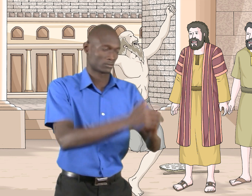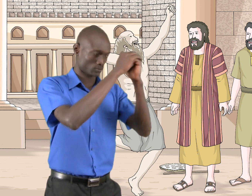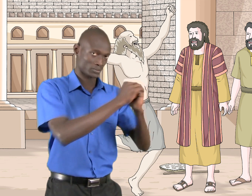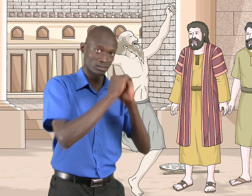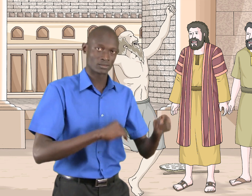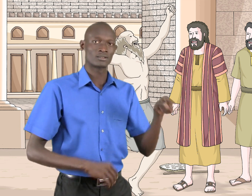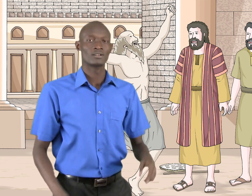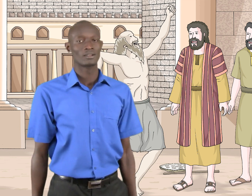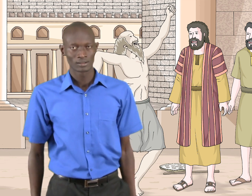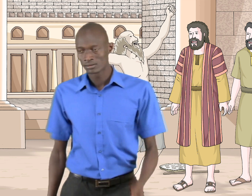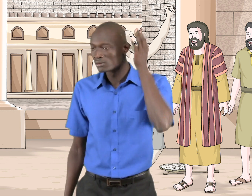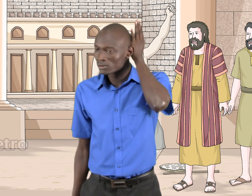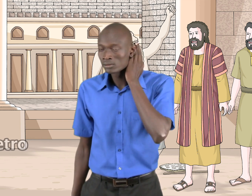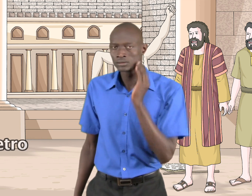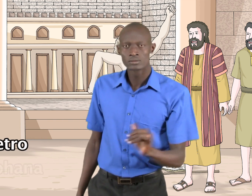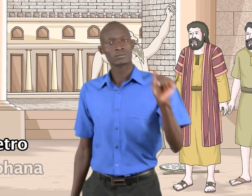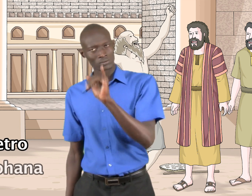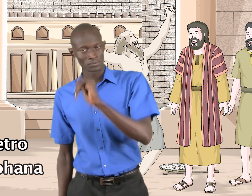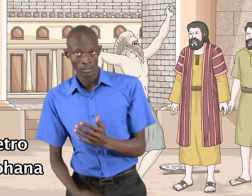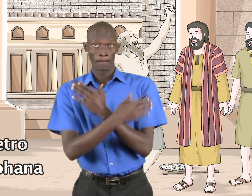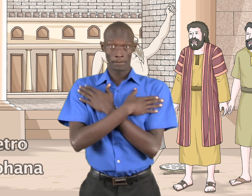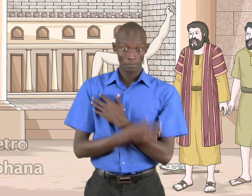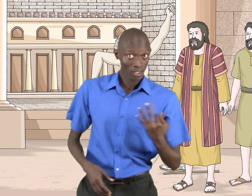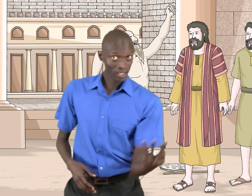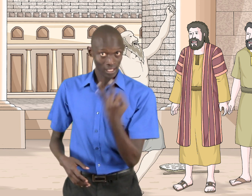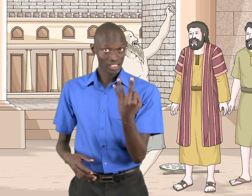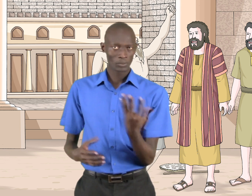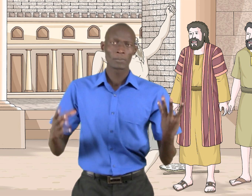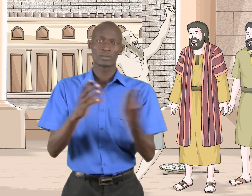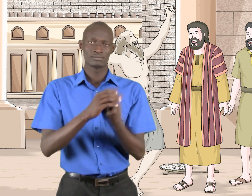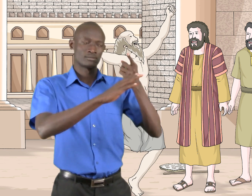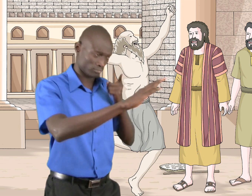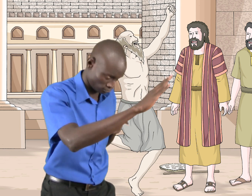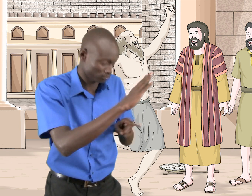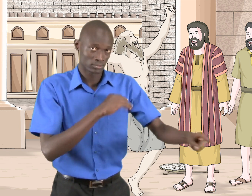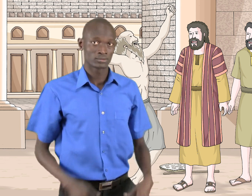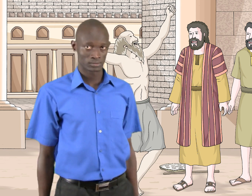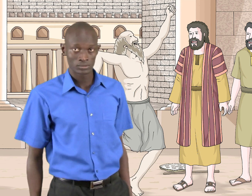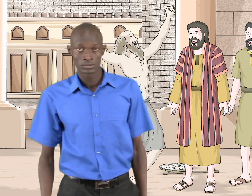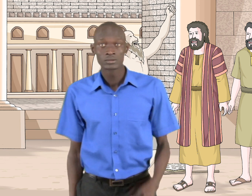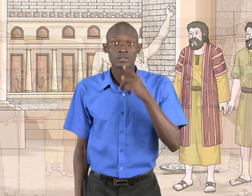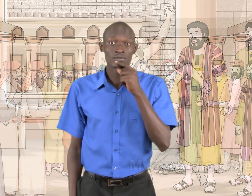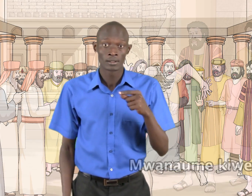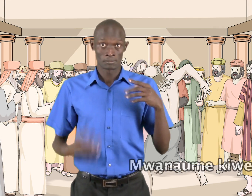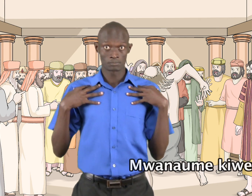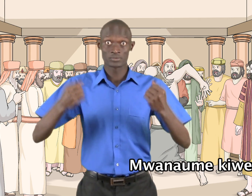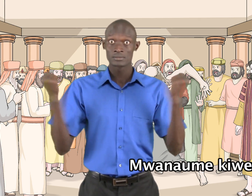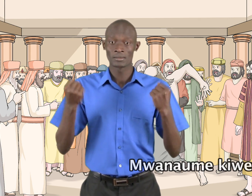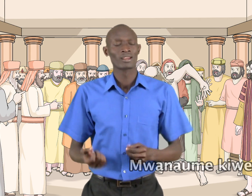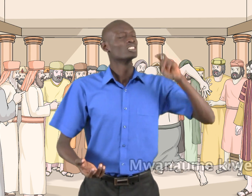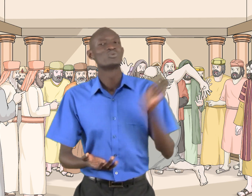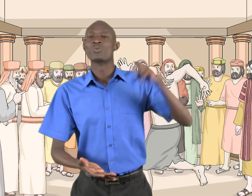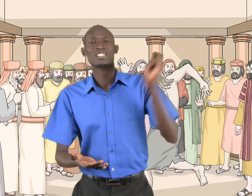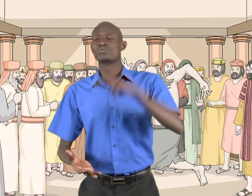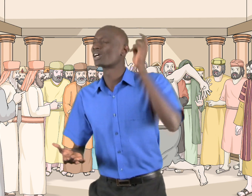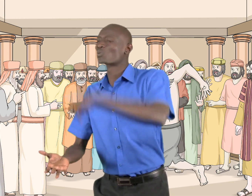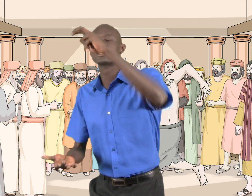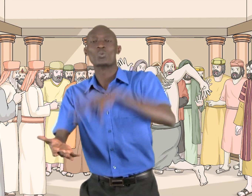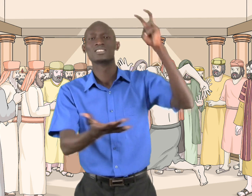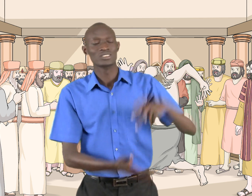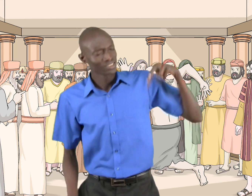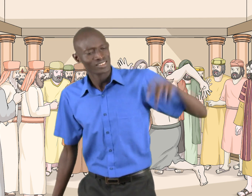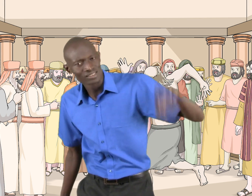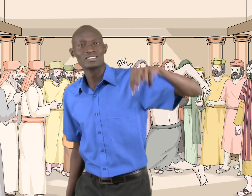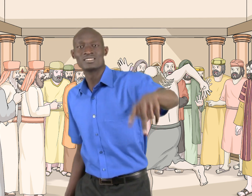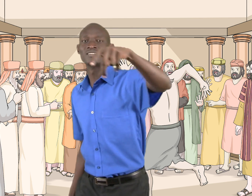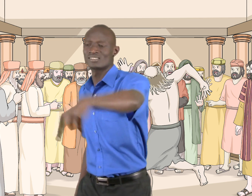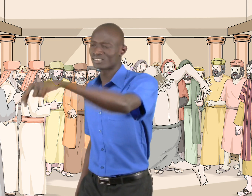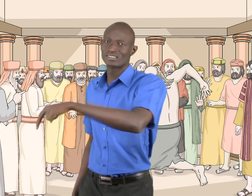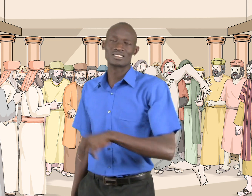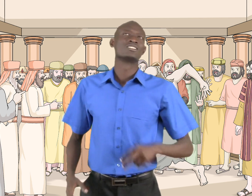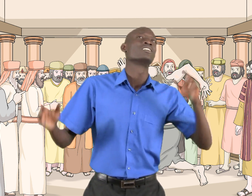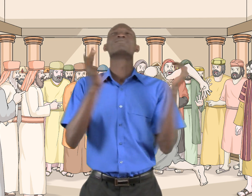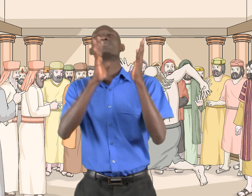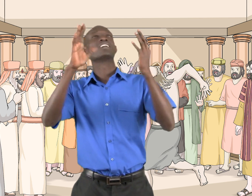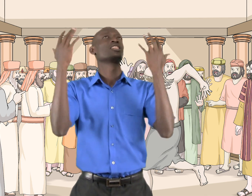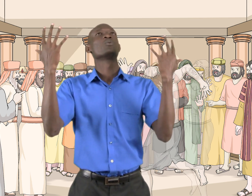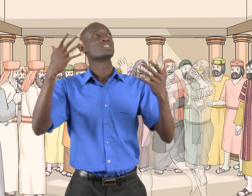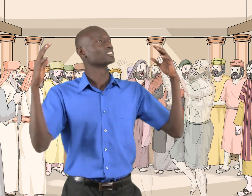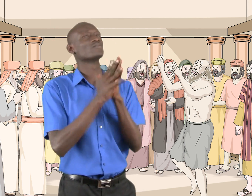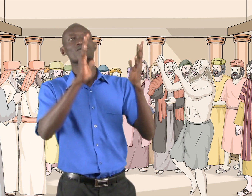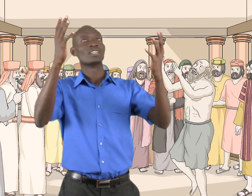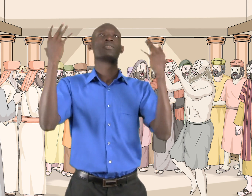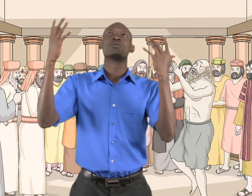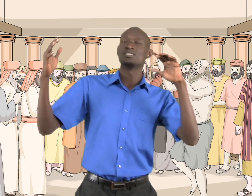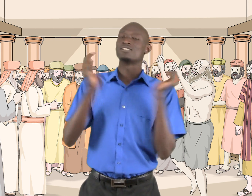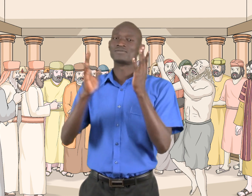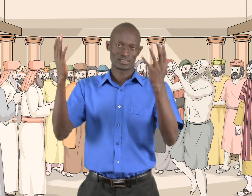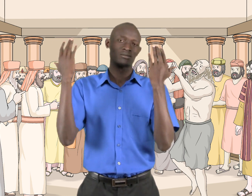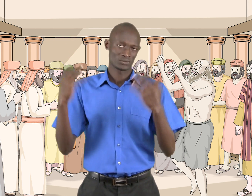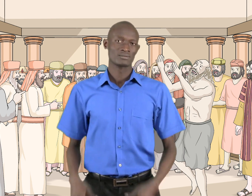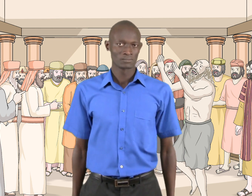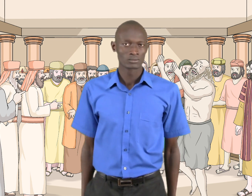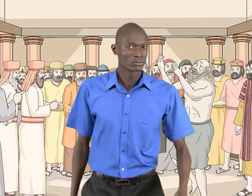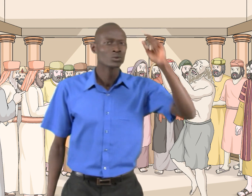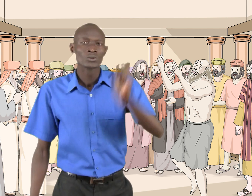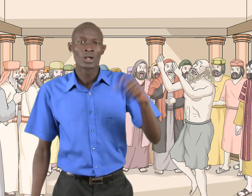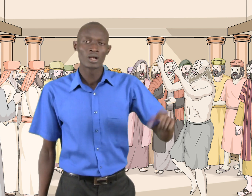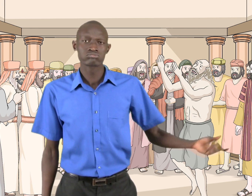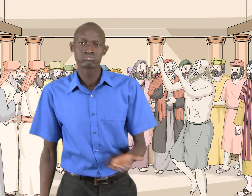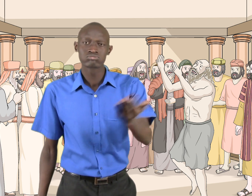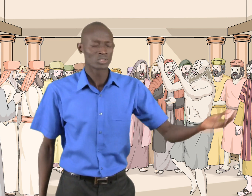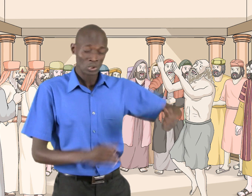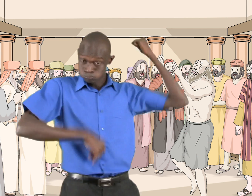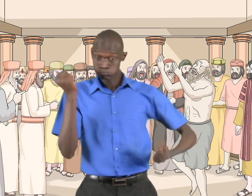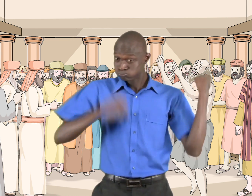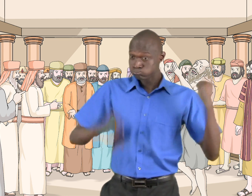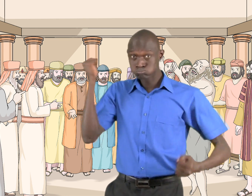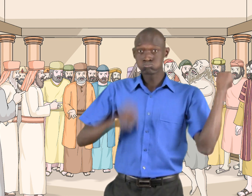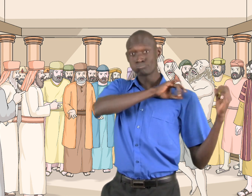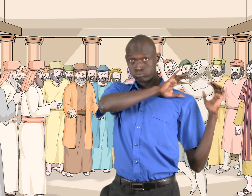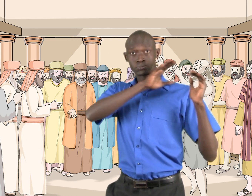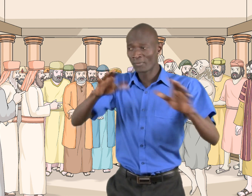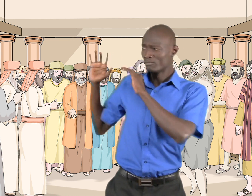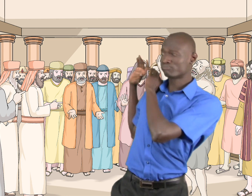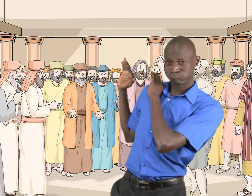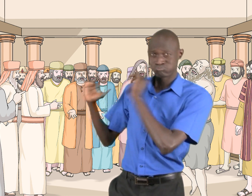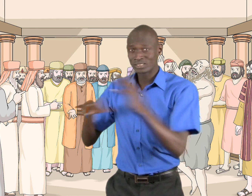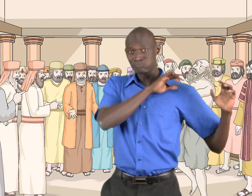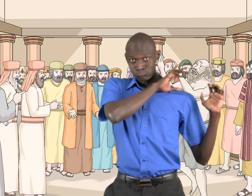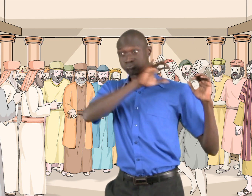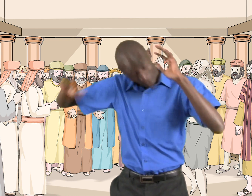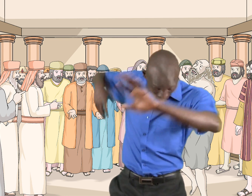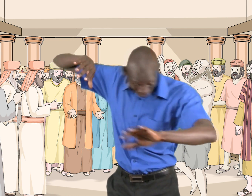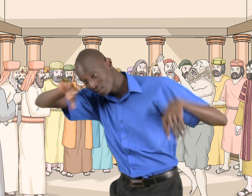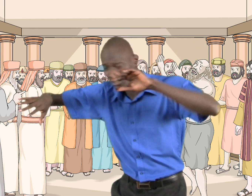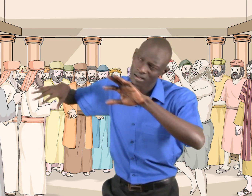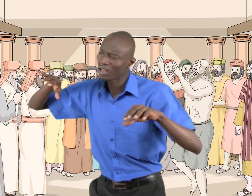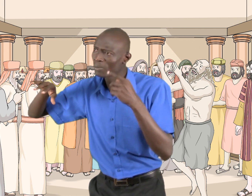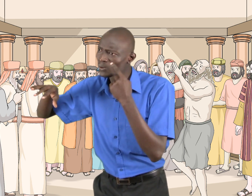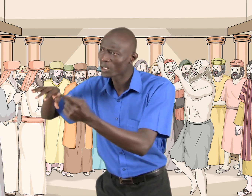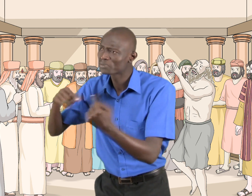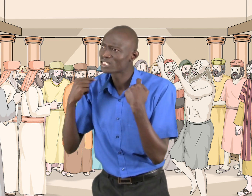Then he went with them into the temple courts, walking and leaping and praising God.